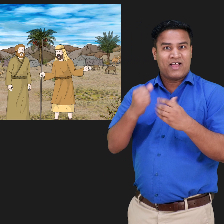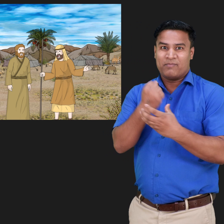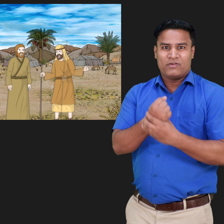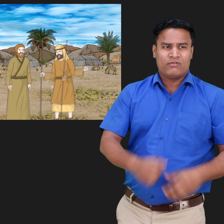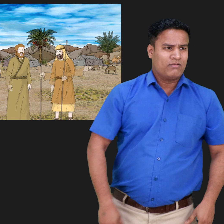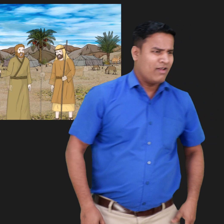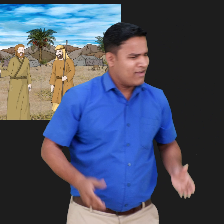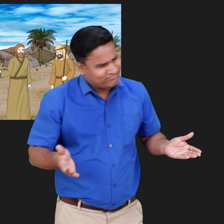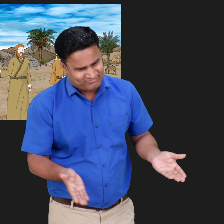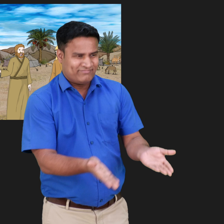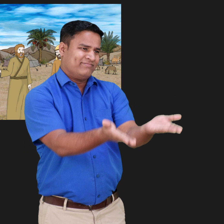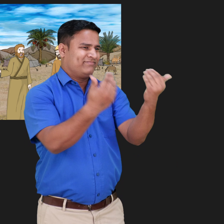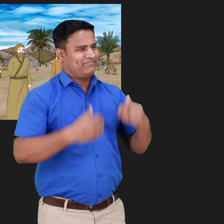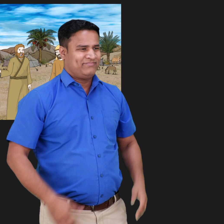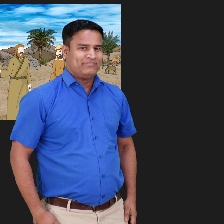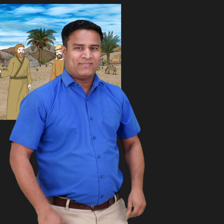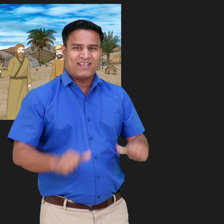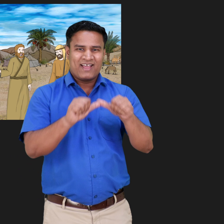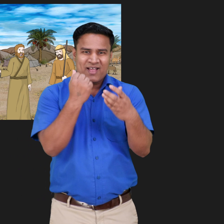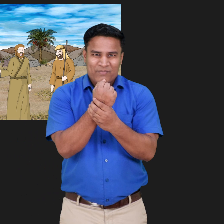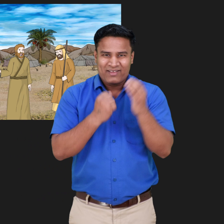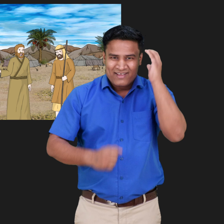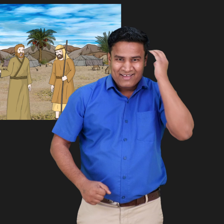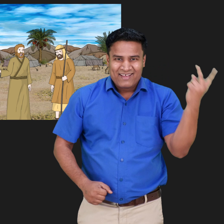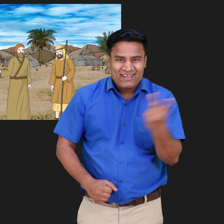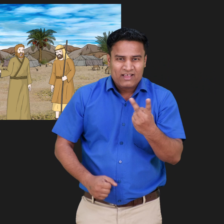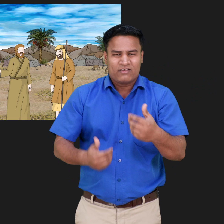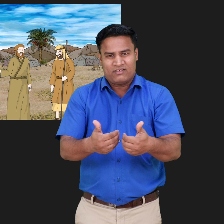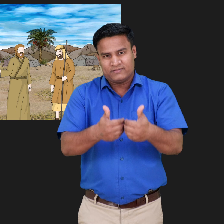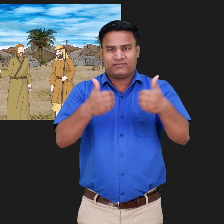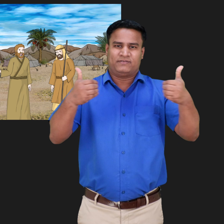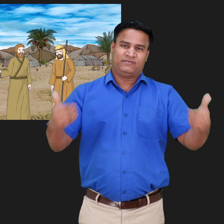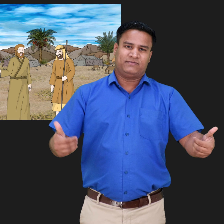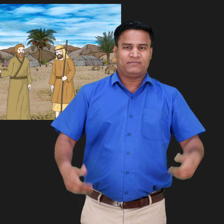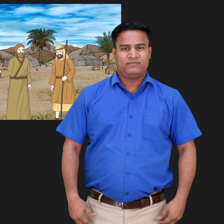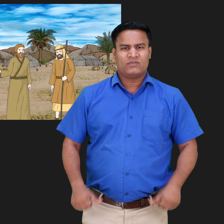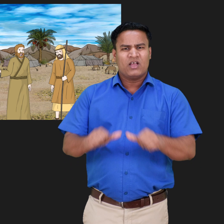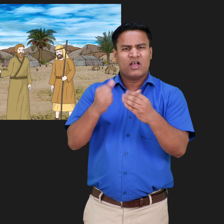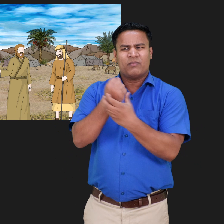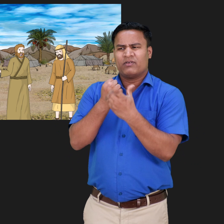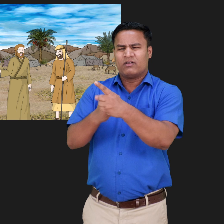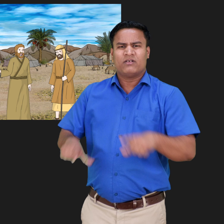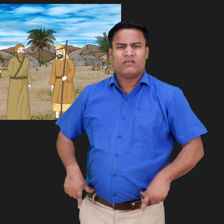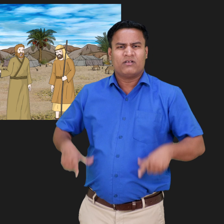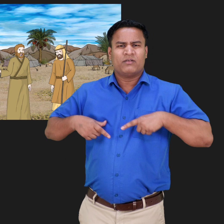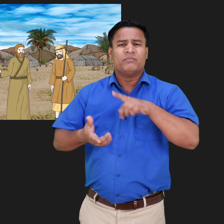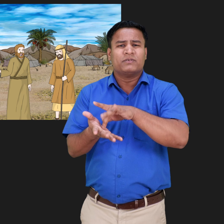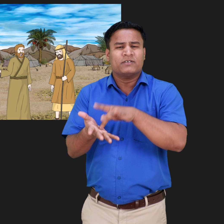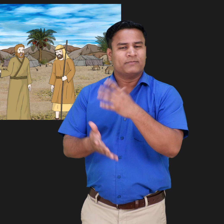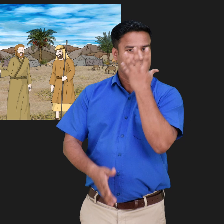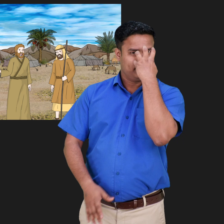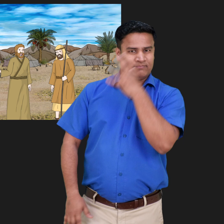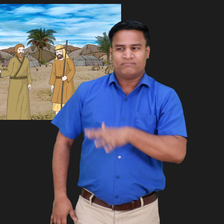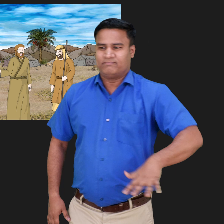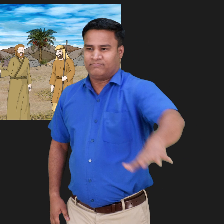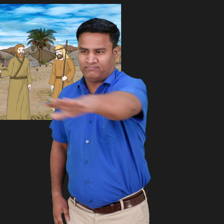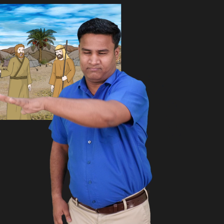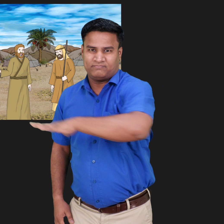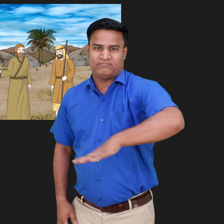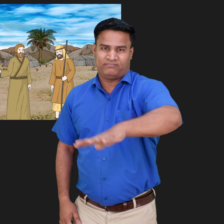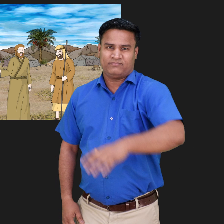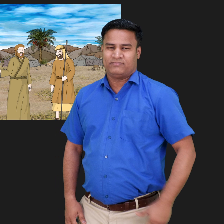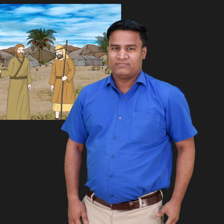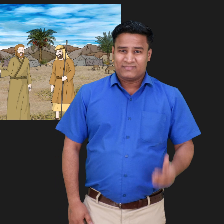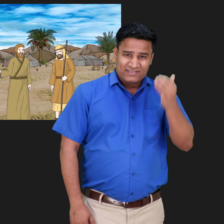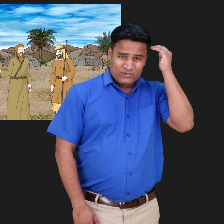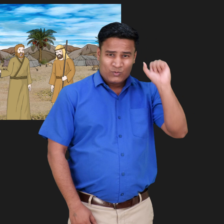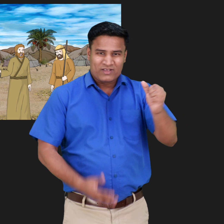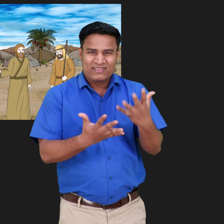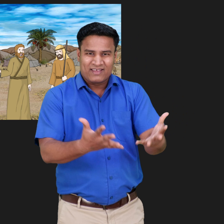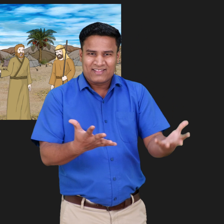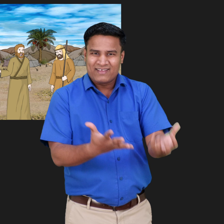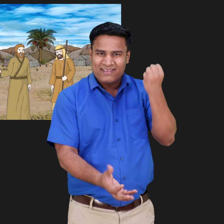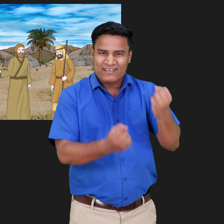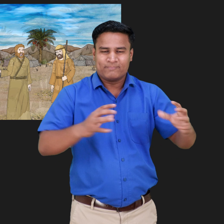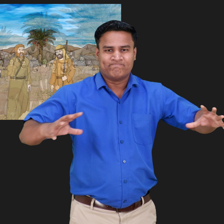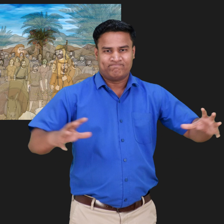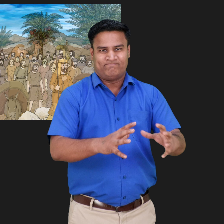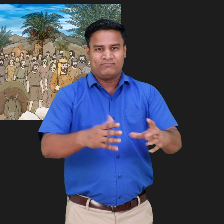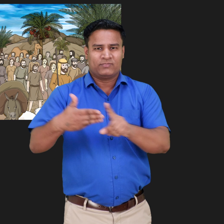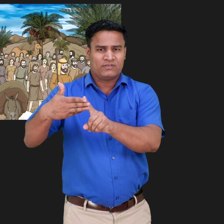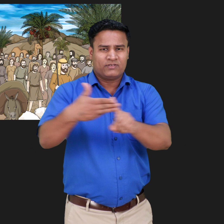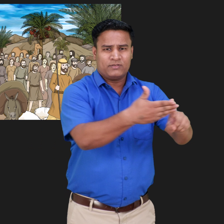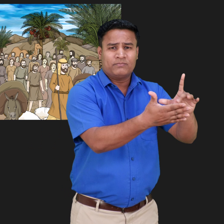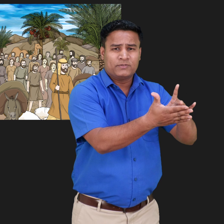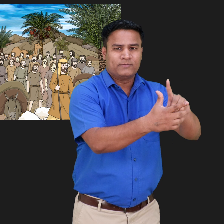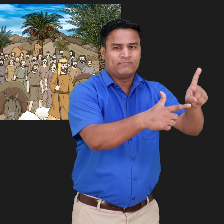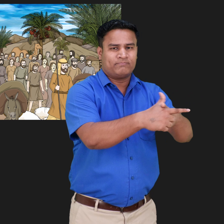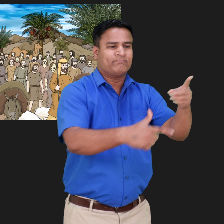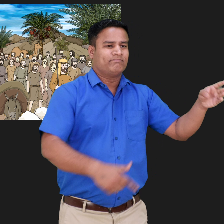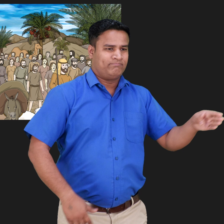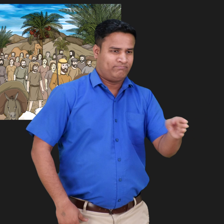And Abram and Lot parted company.